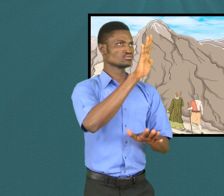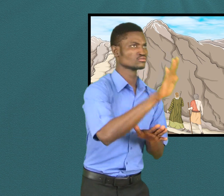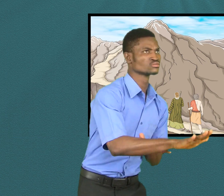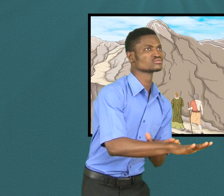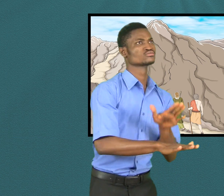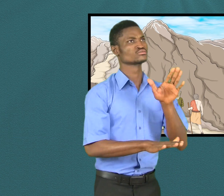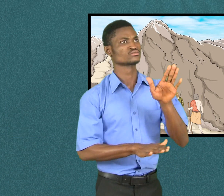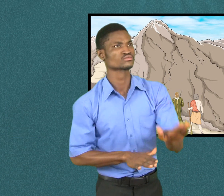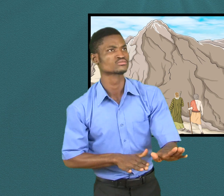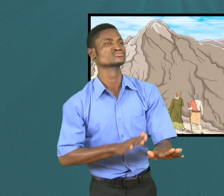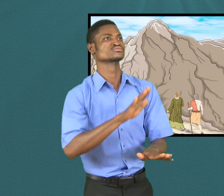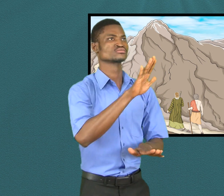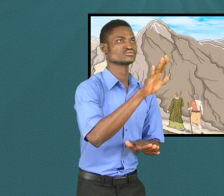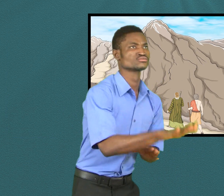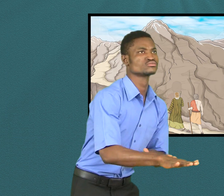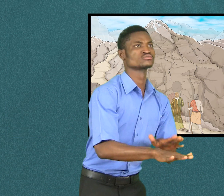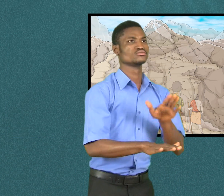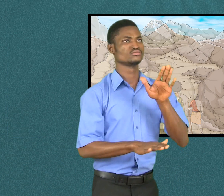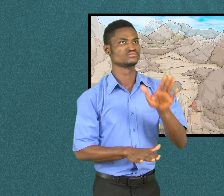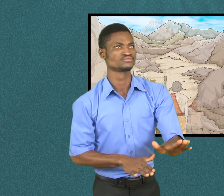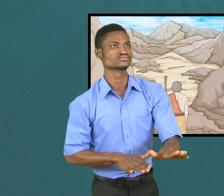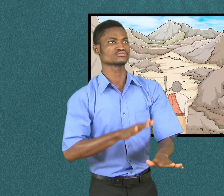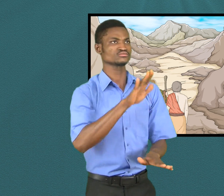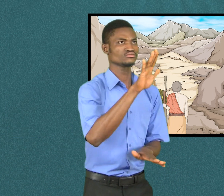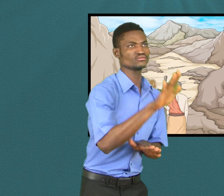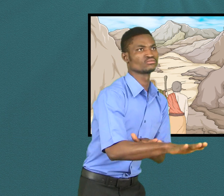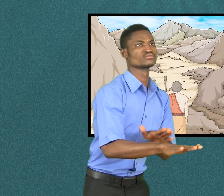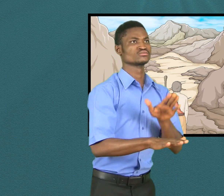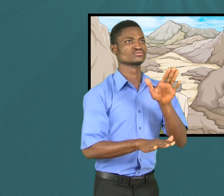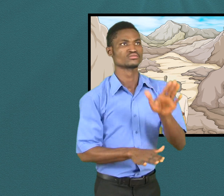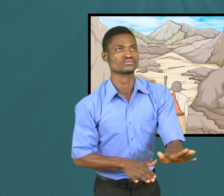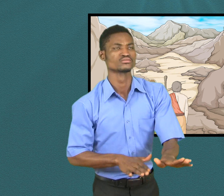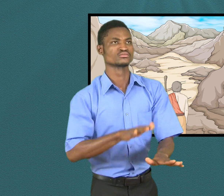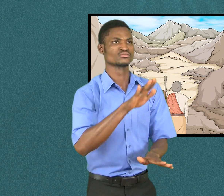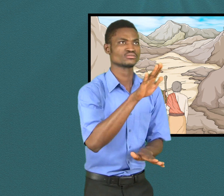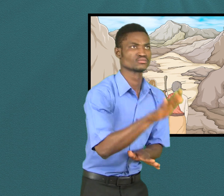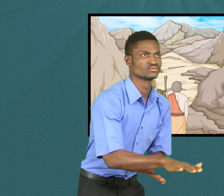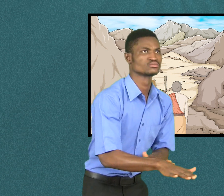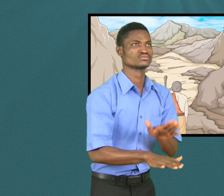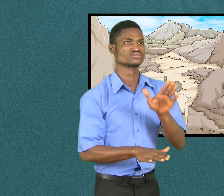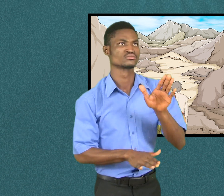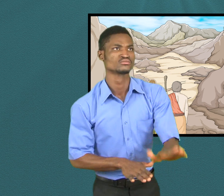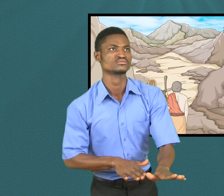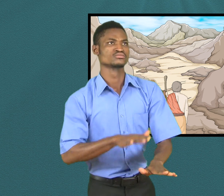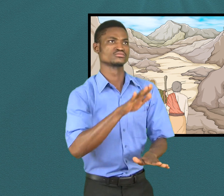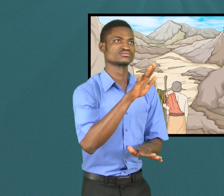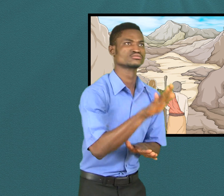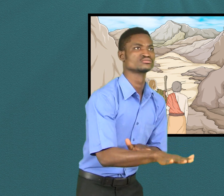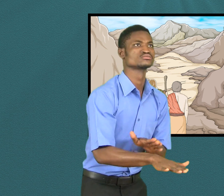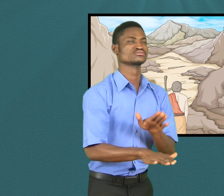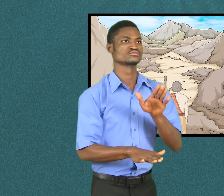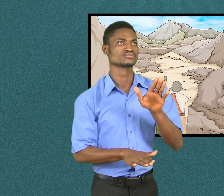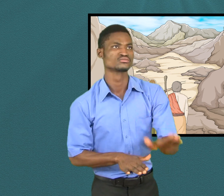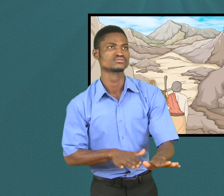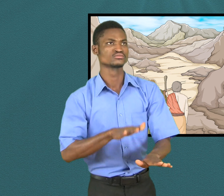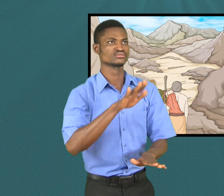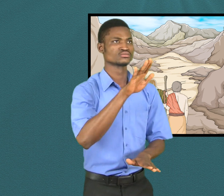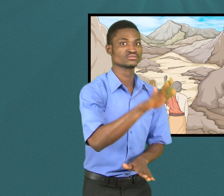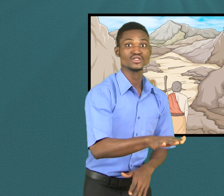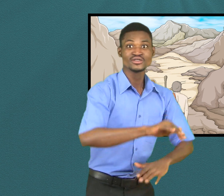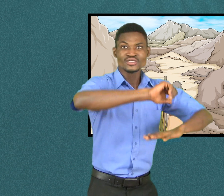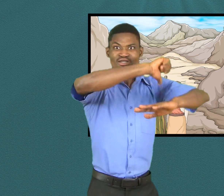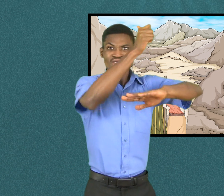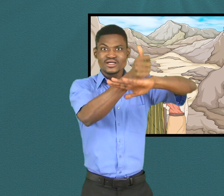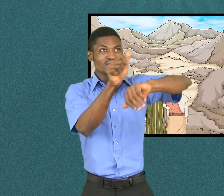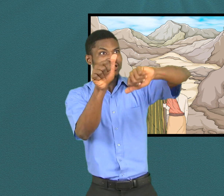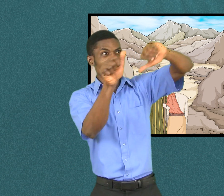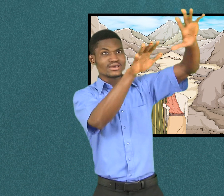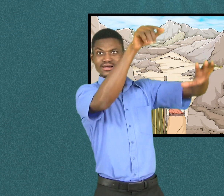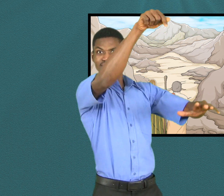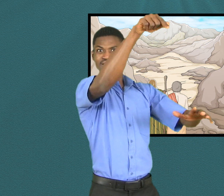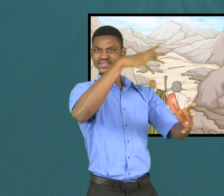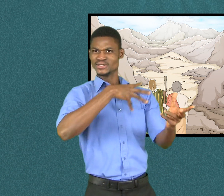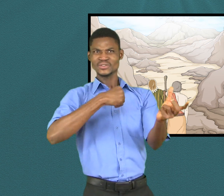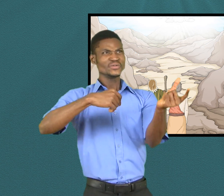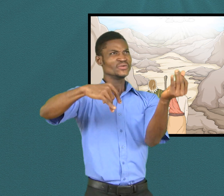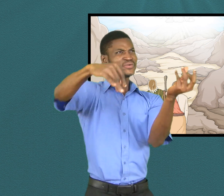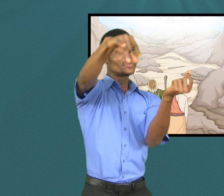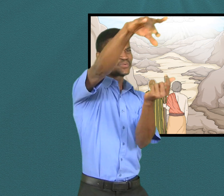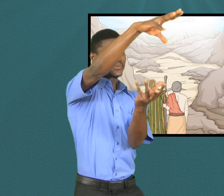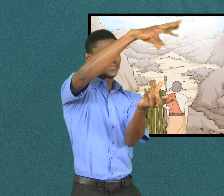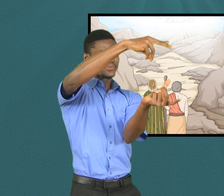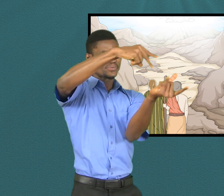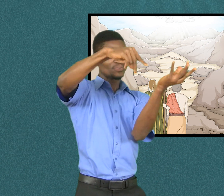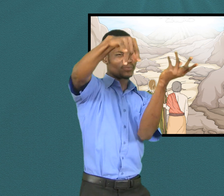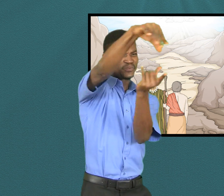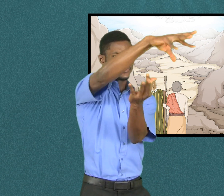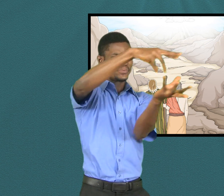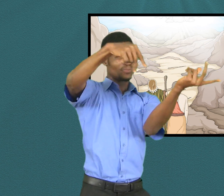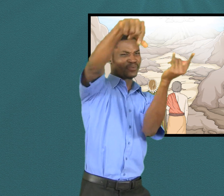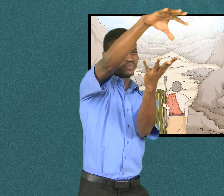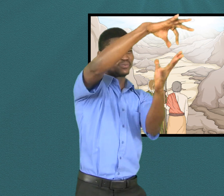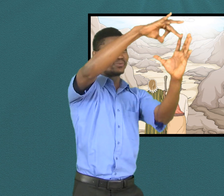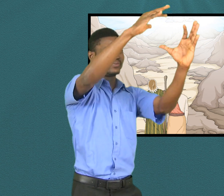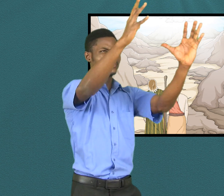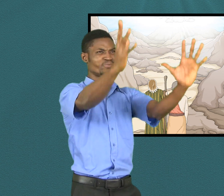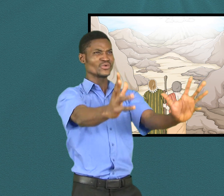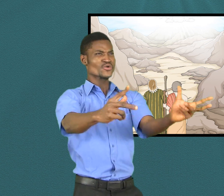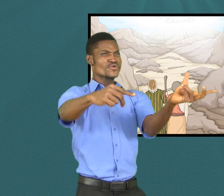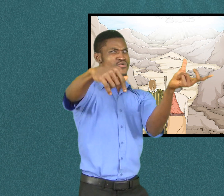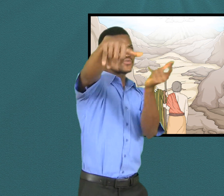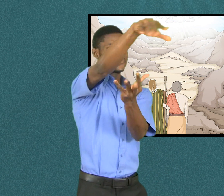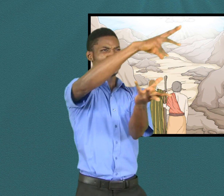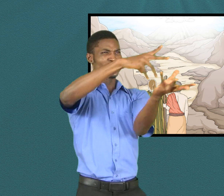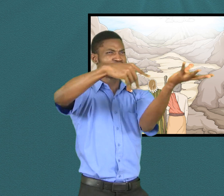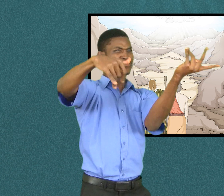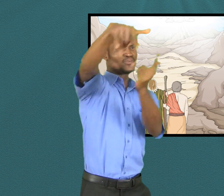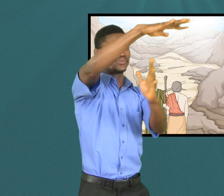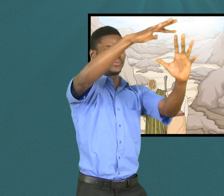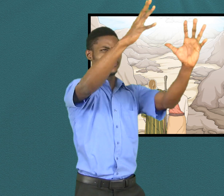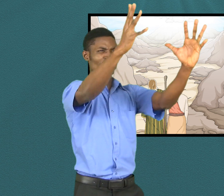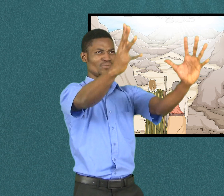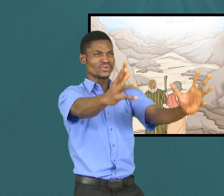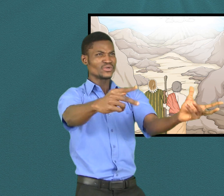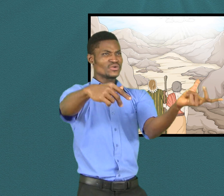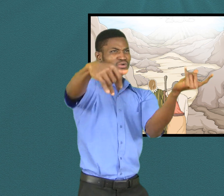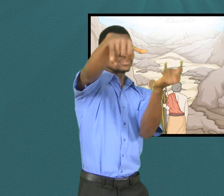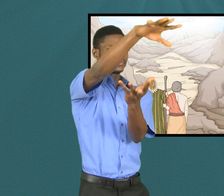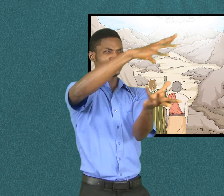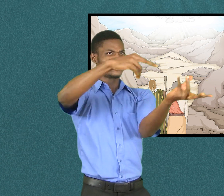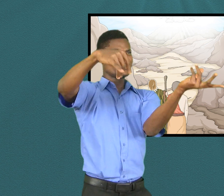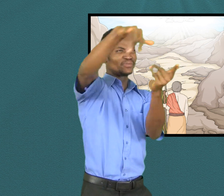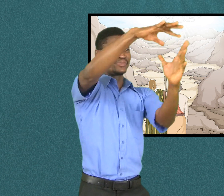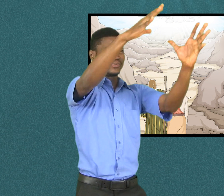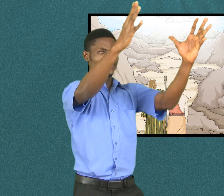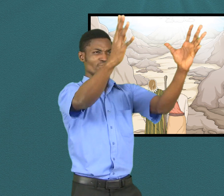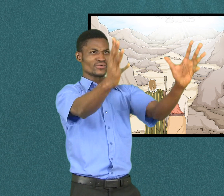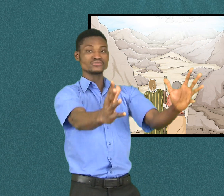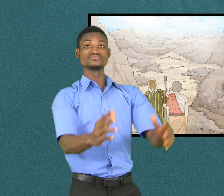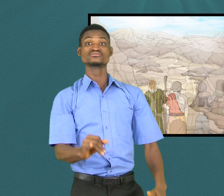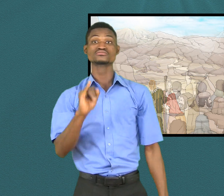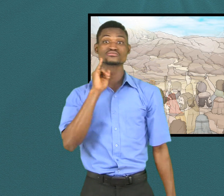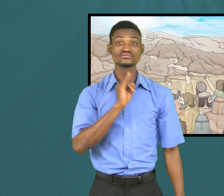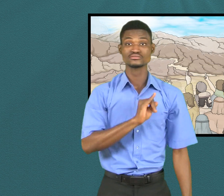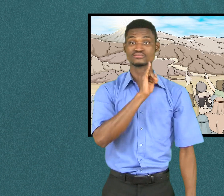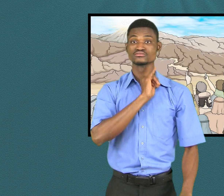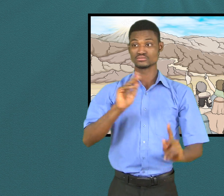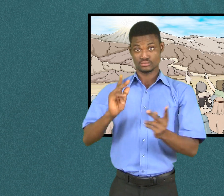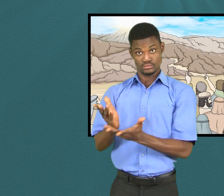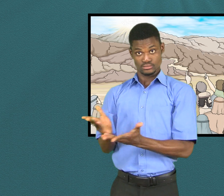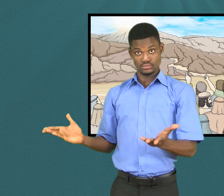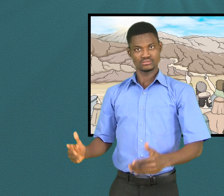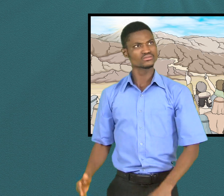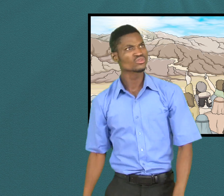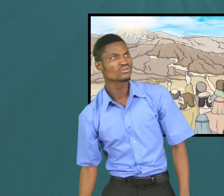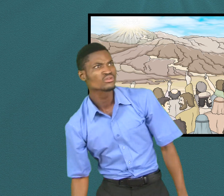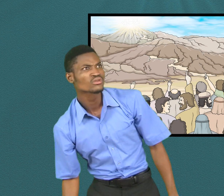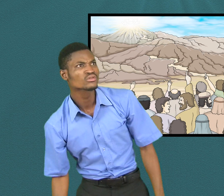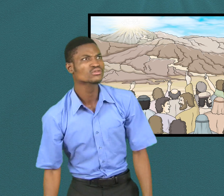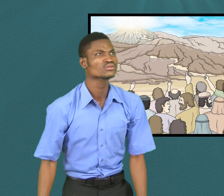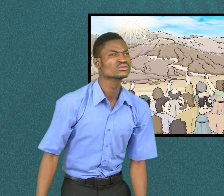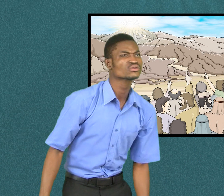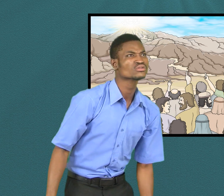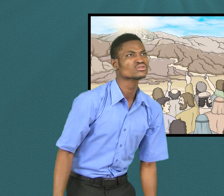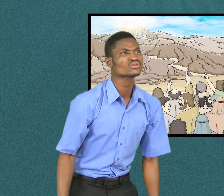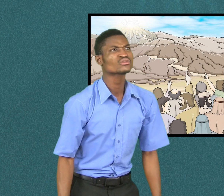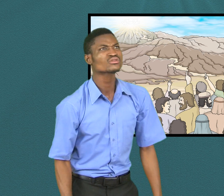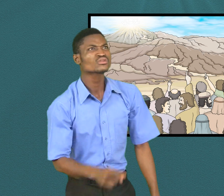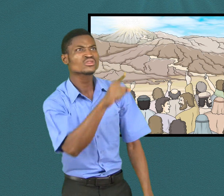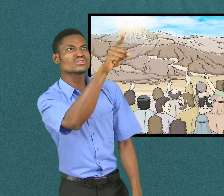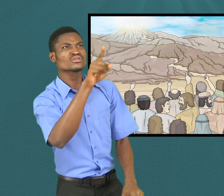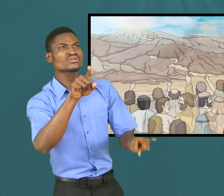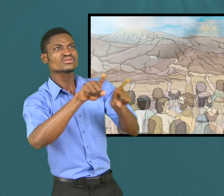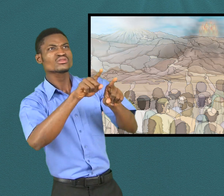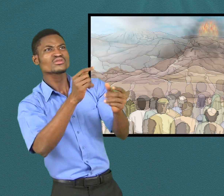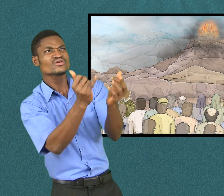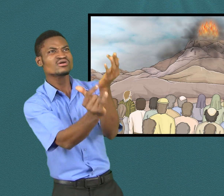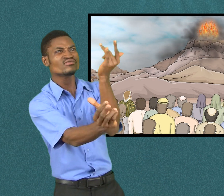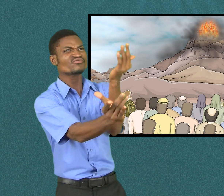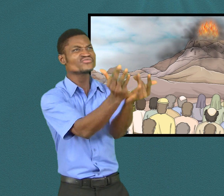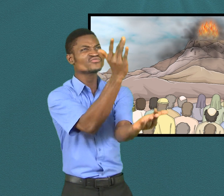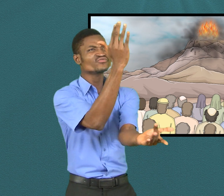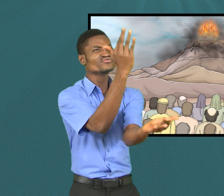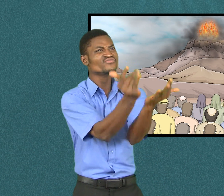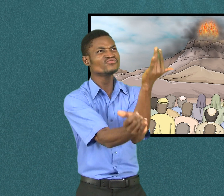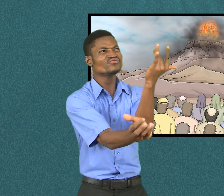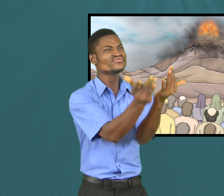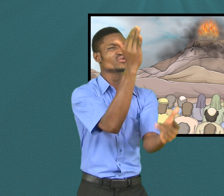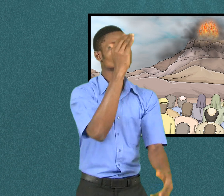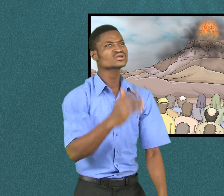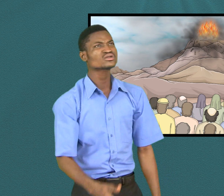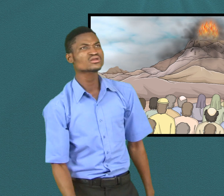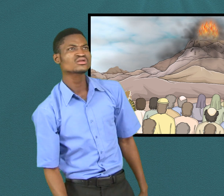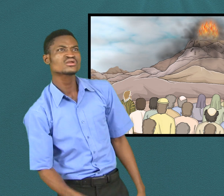When Moses went up on the mountain, the cloud covered it, and the glory of the LORD settled on Mount Sinai.